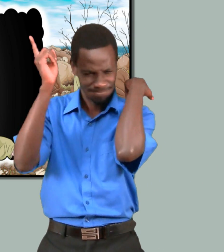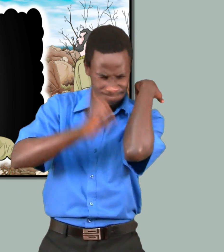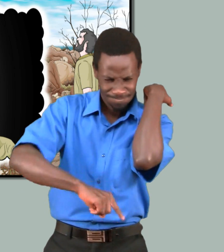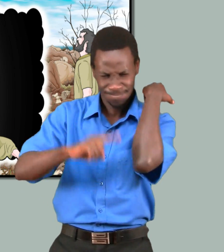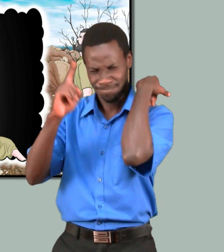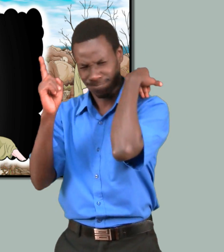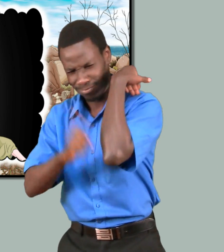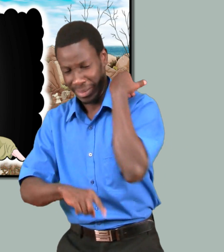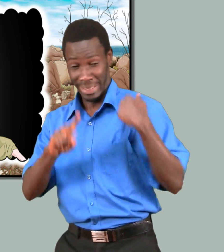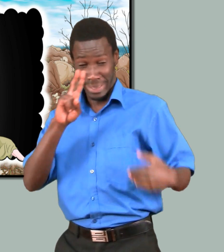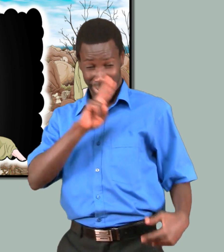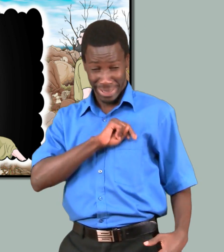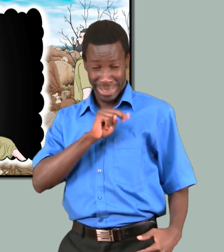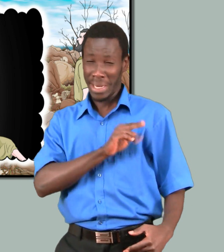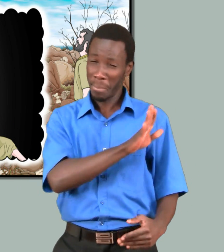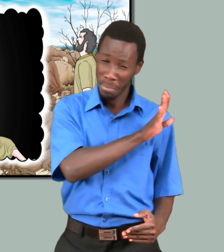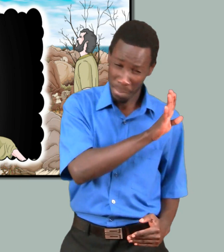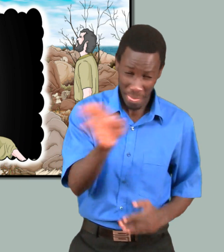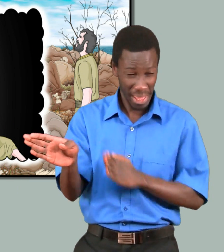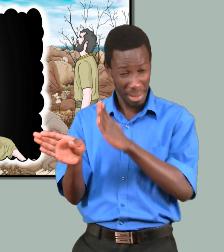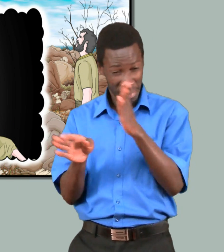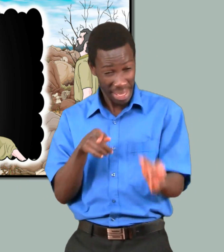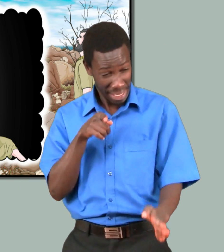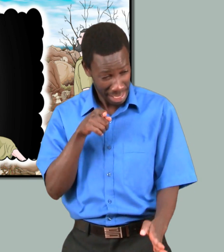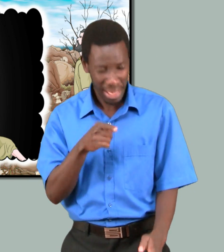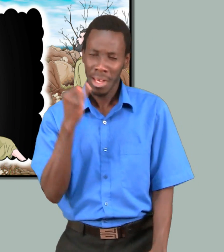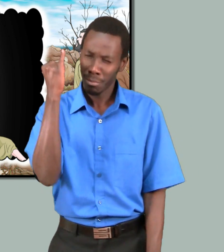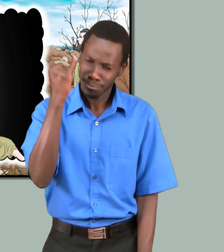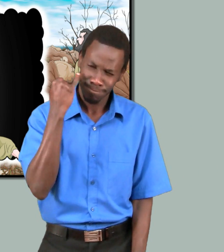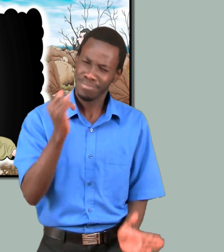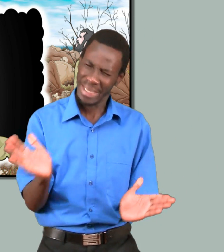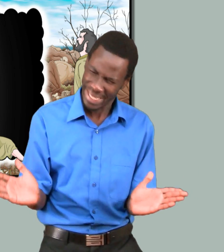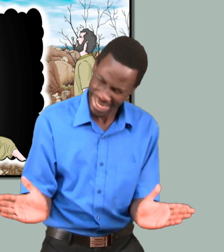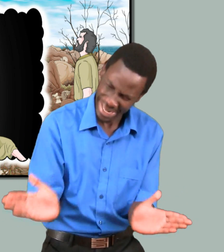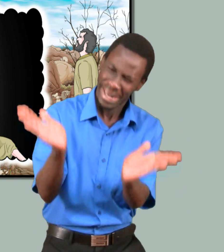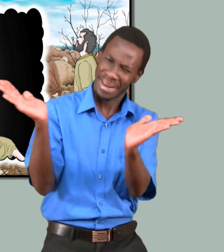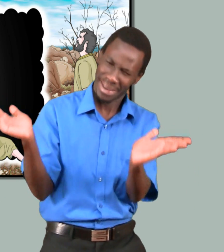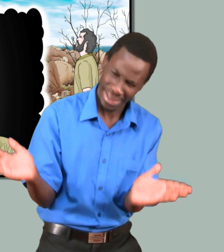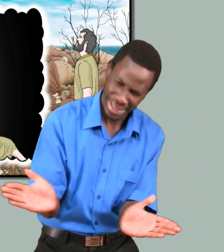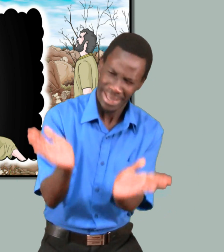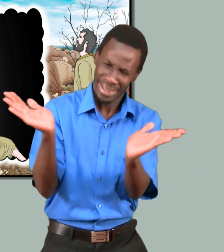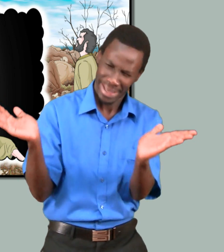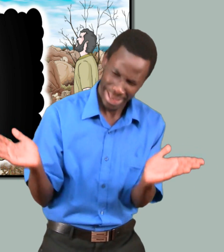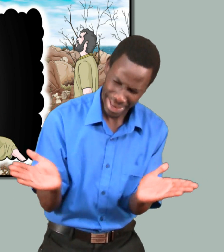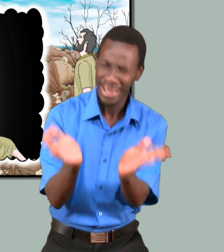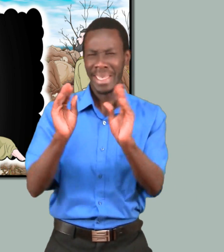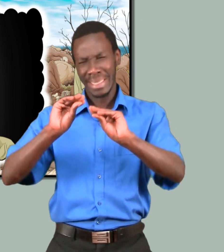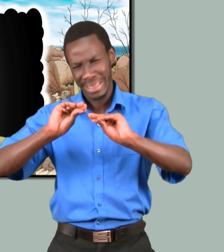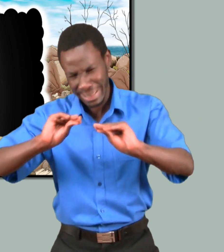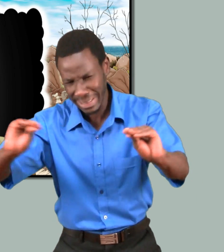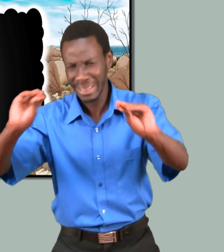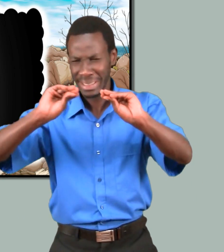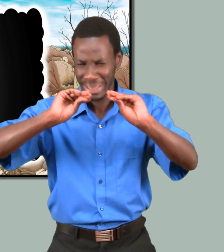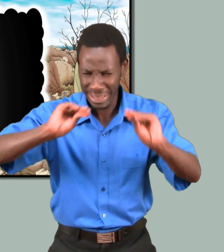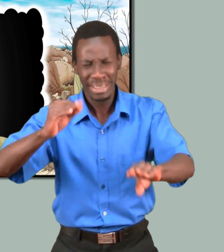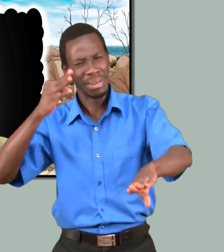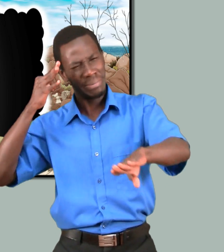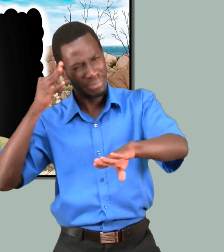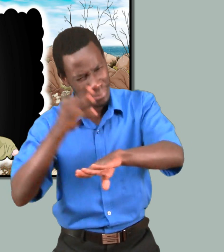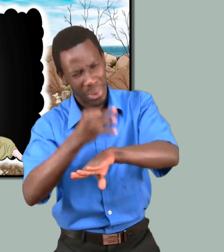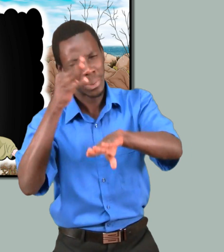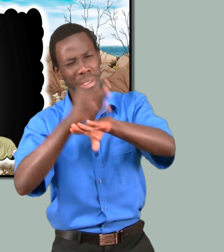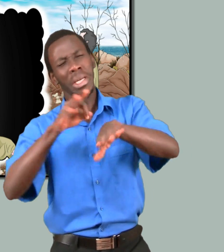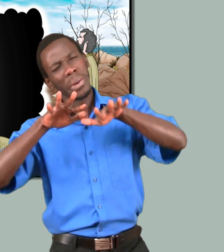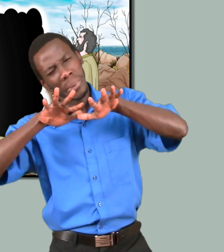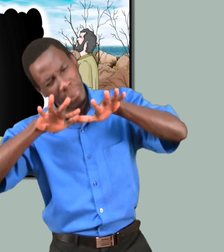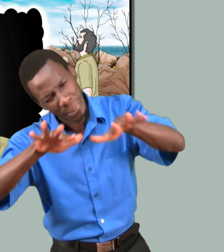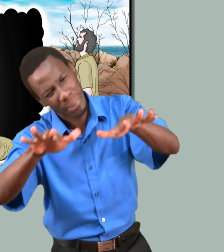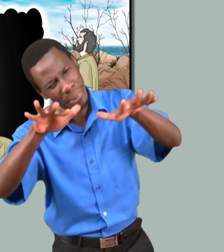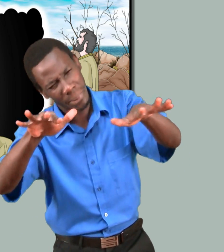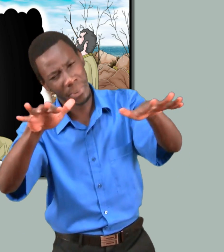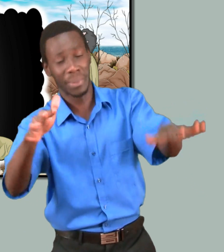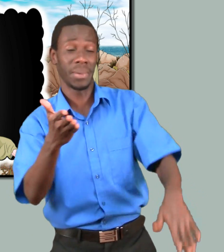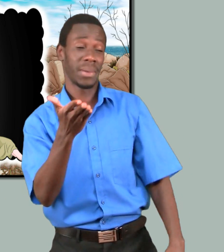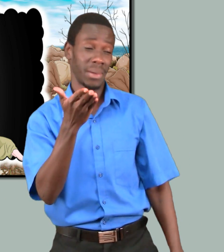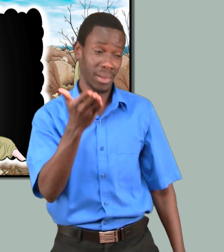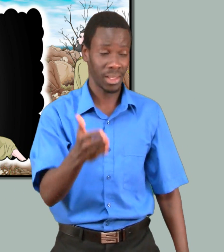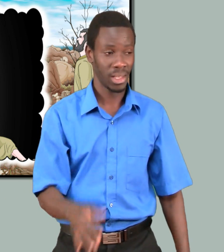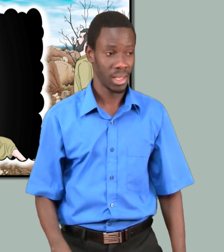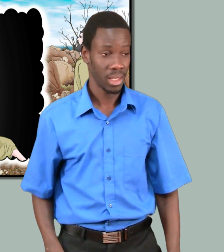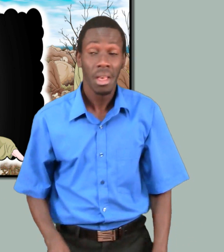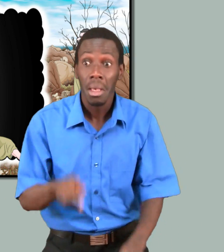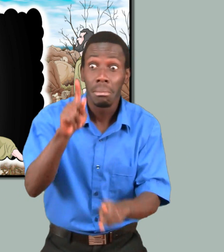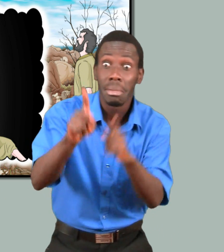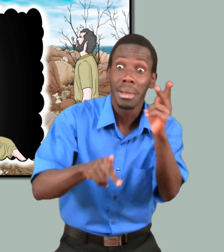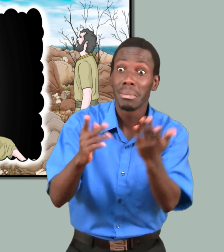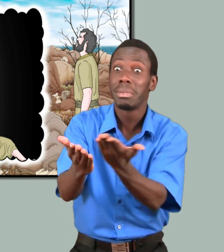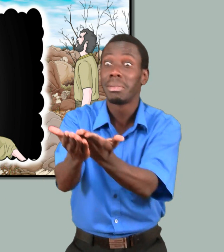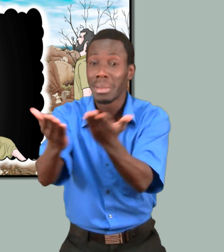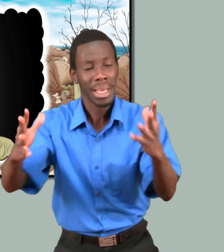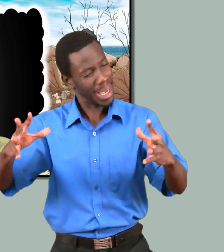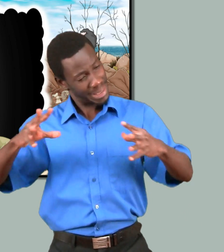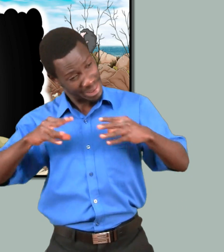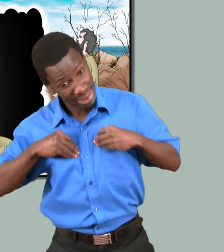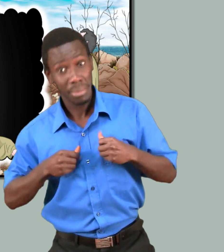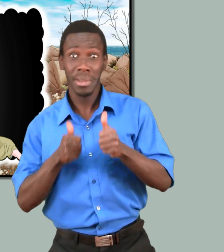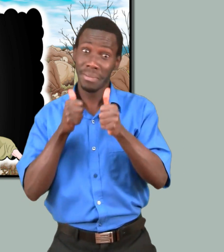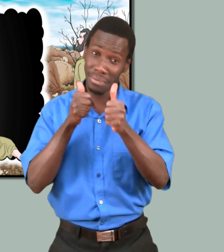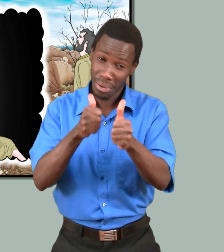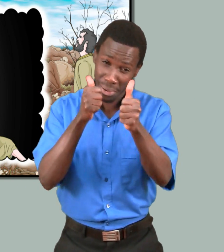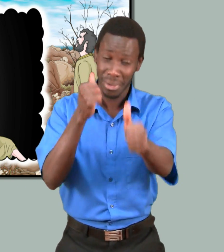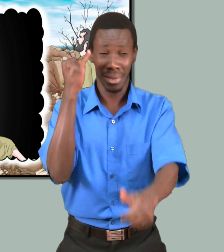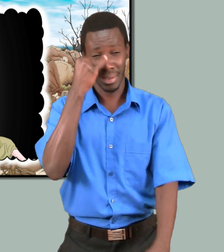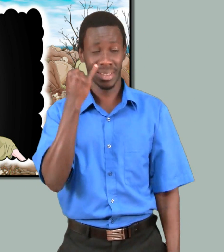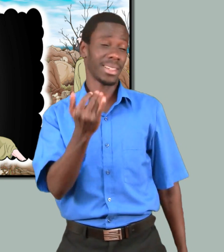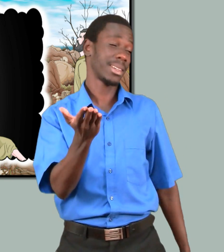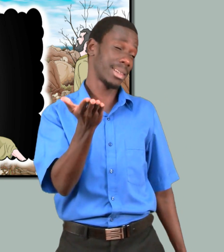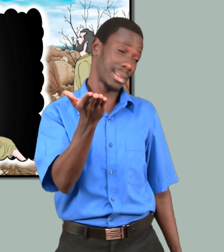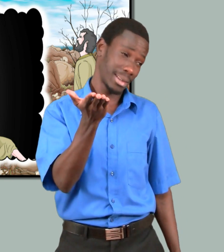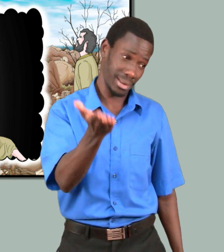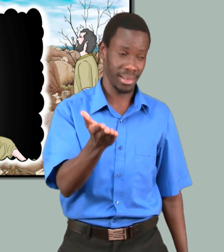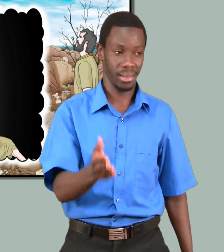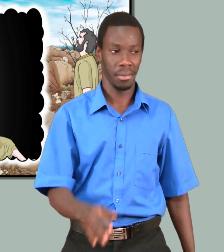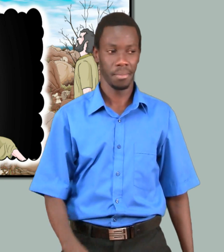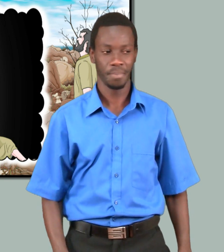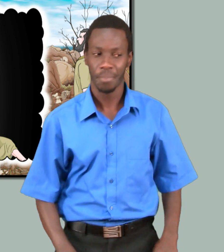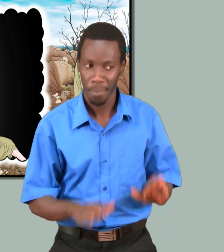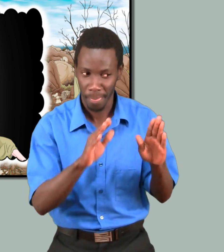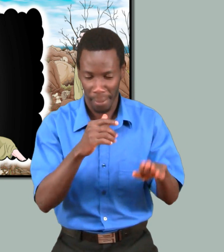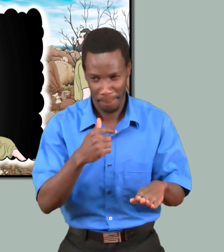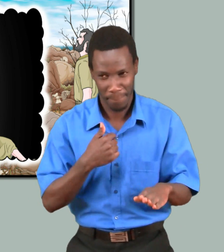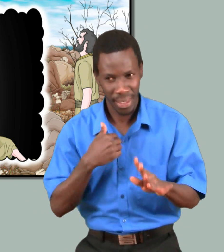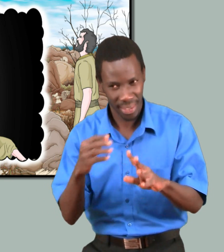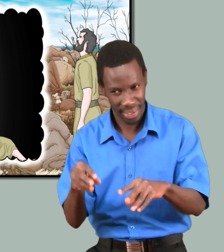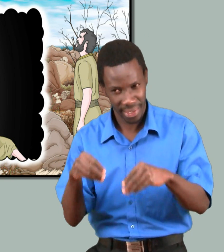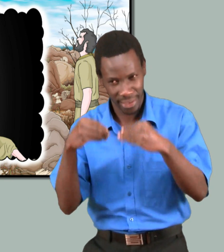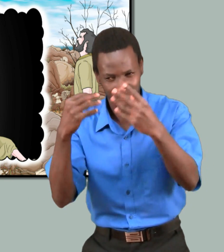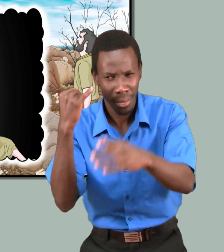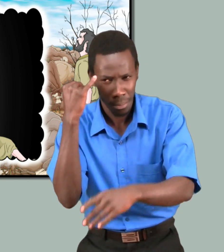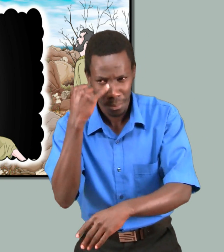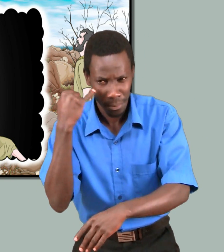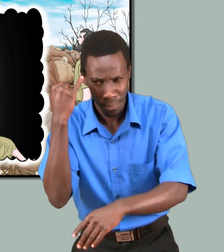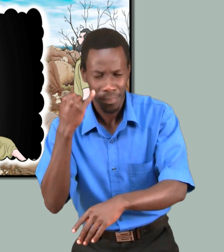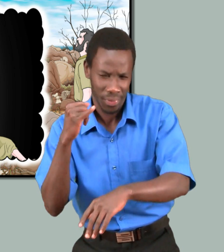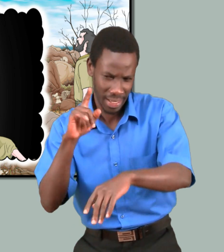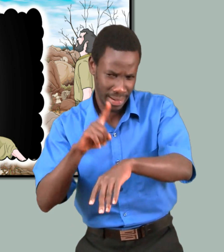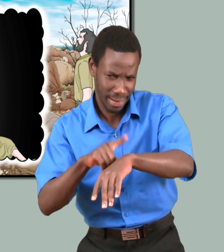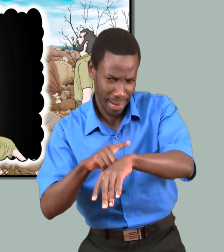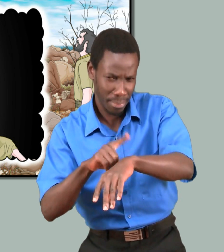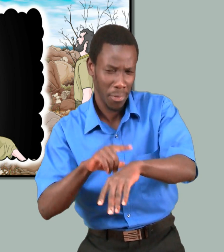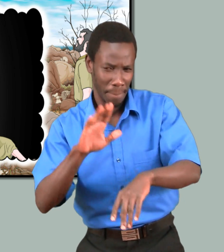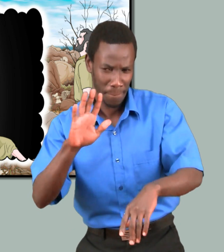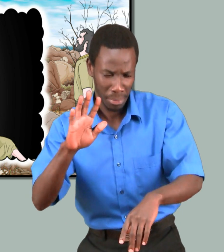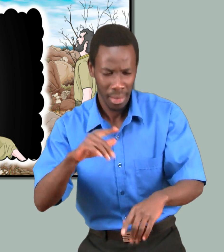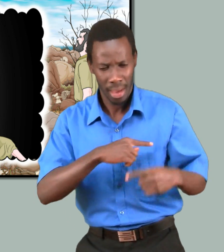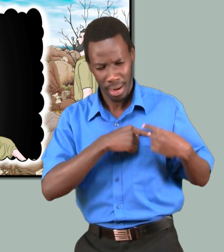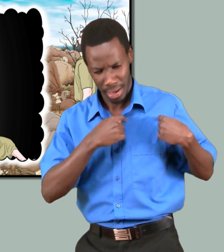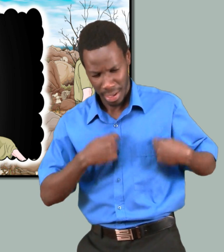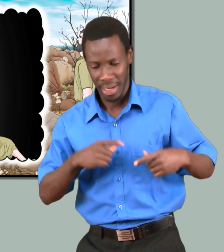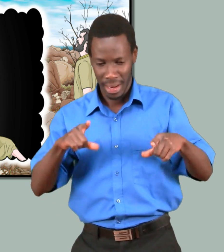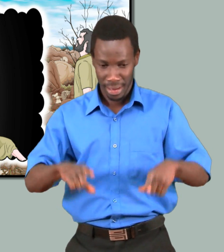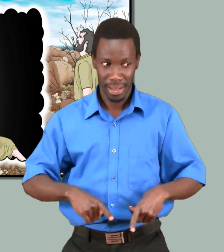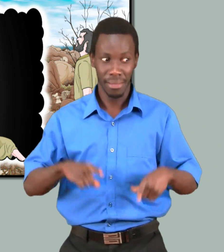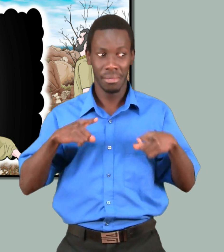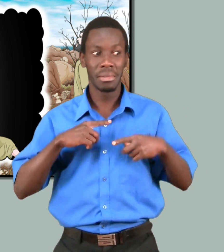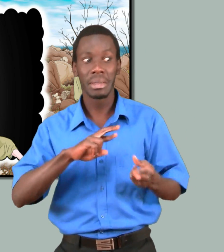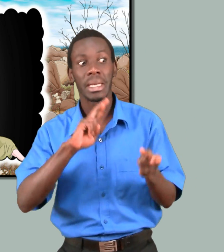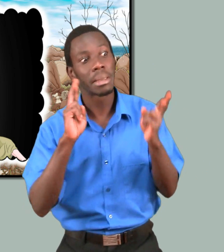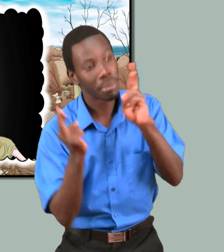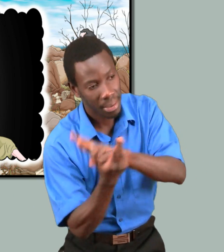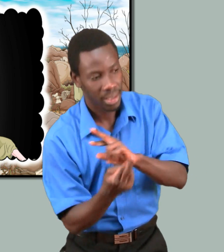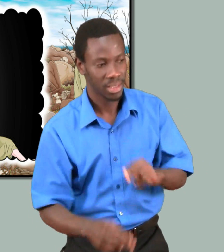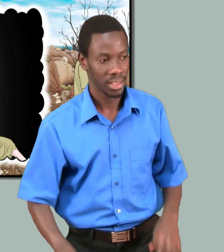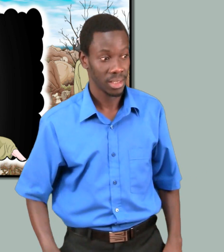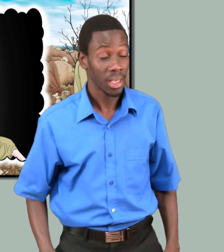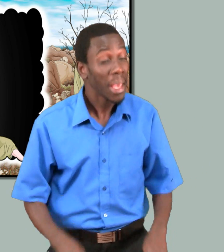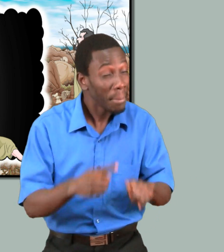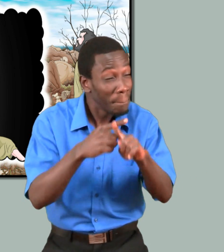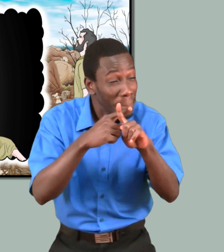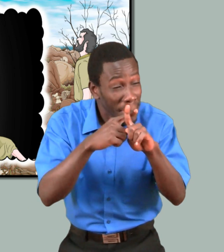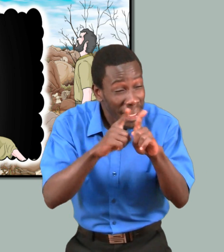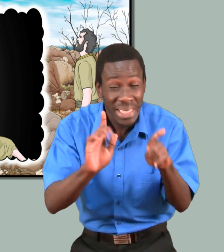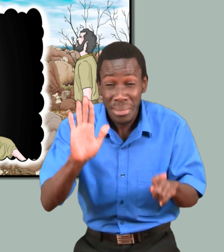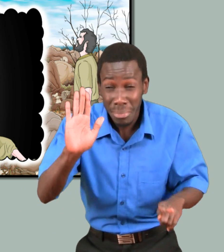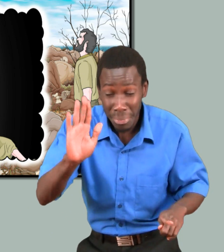Even though I have given her time to repent of her immorality, she is unwilling.